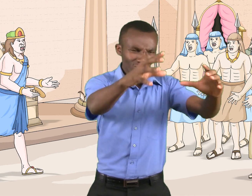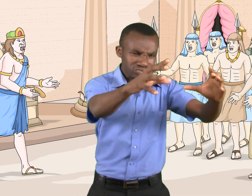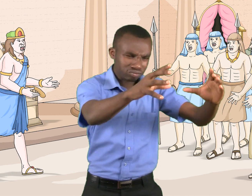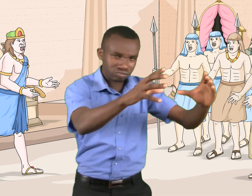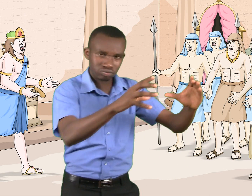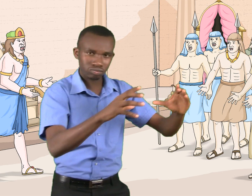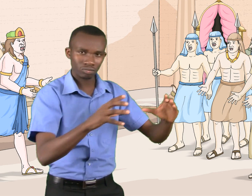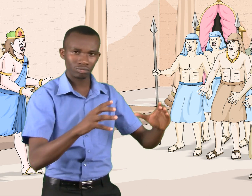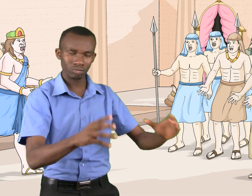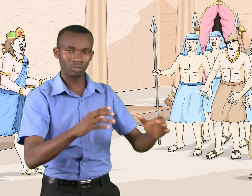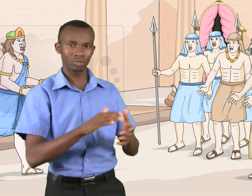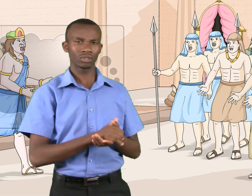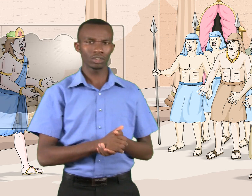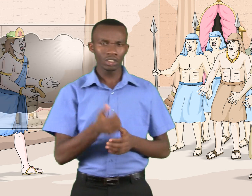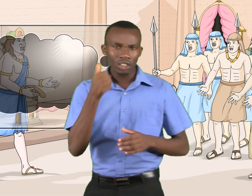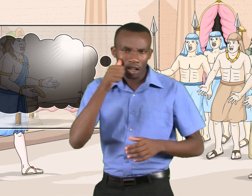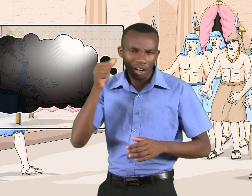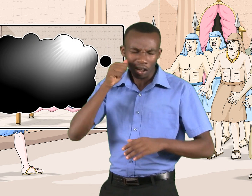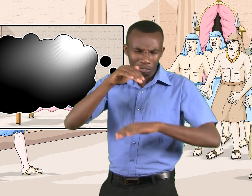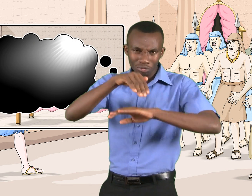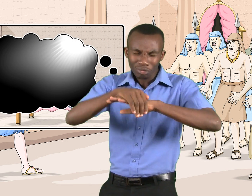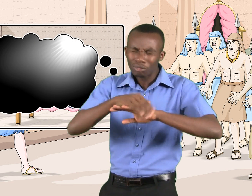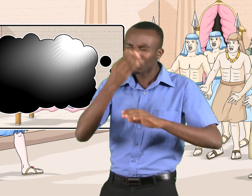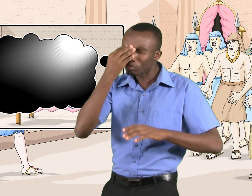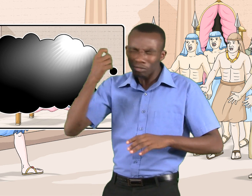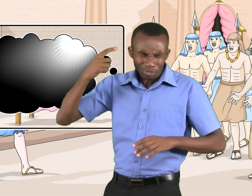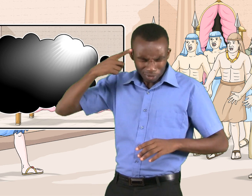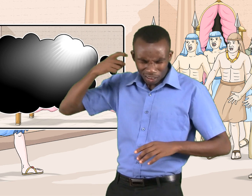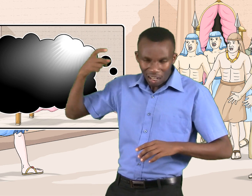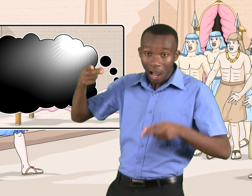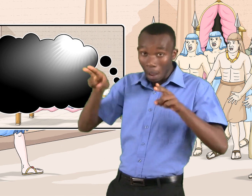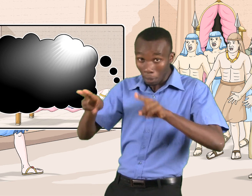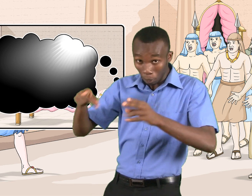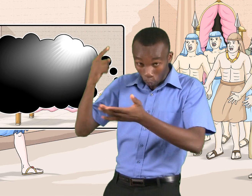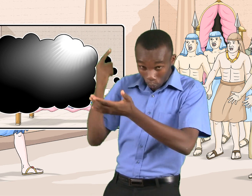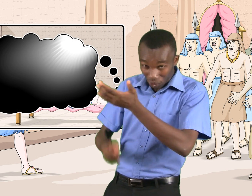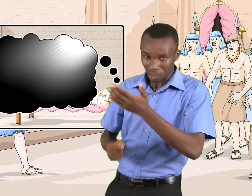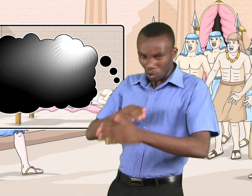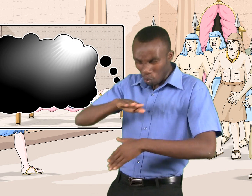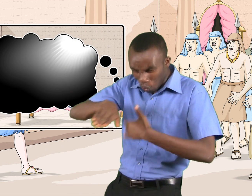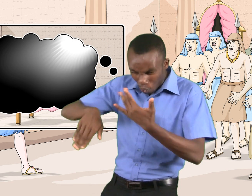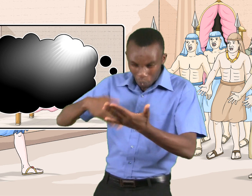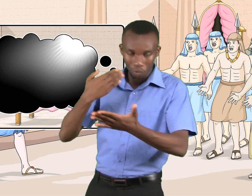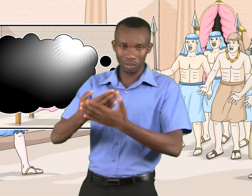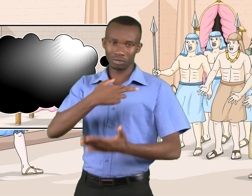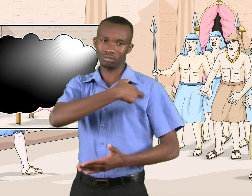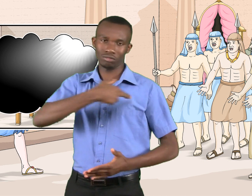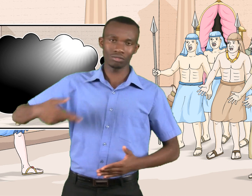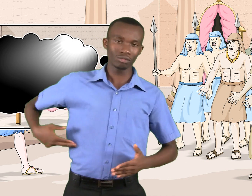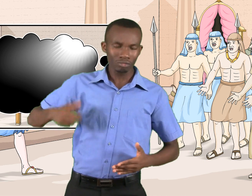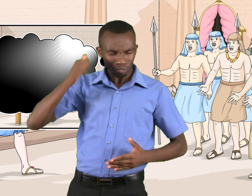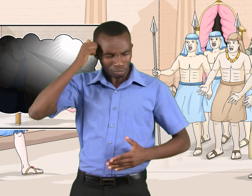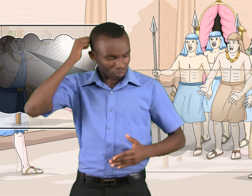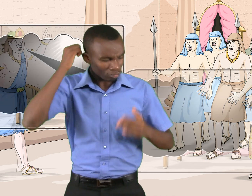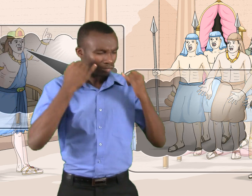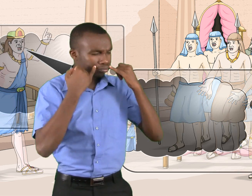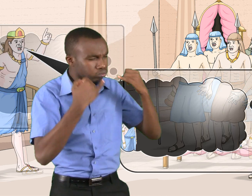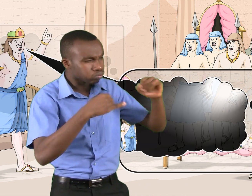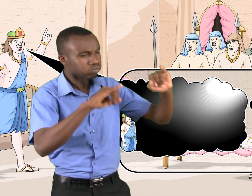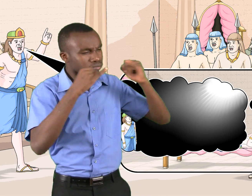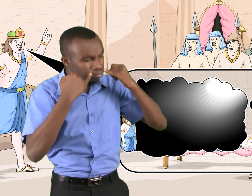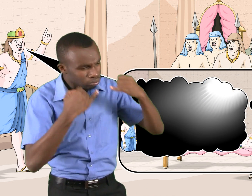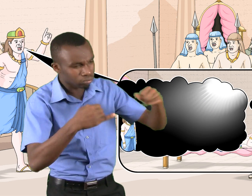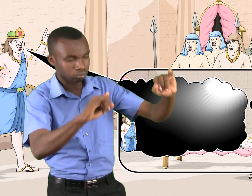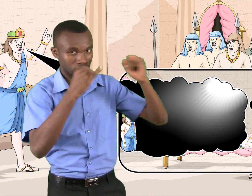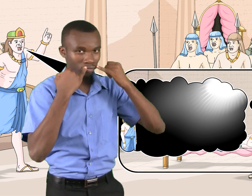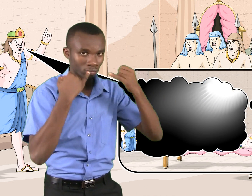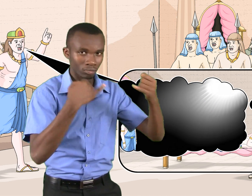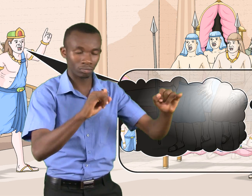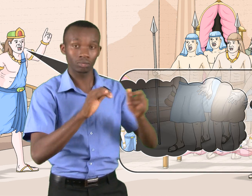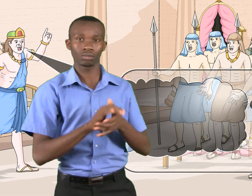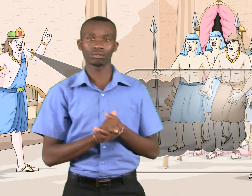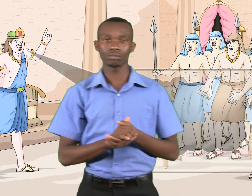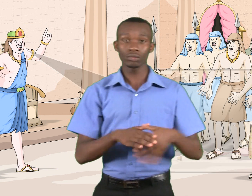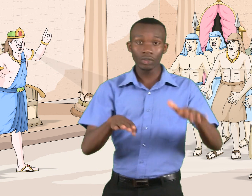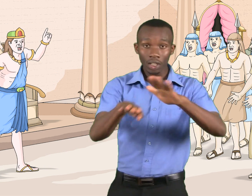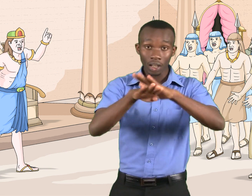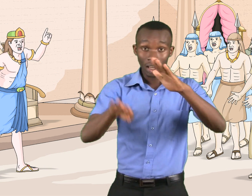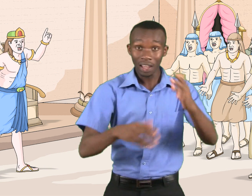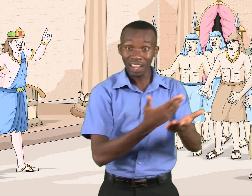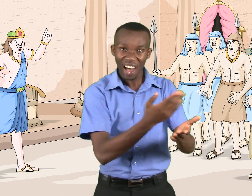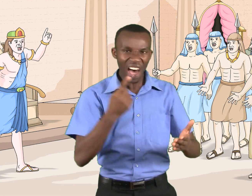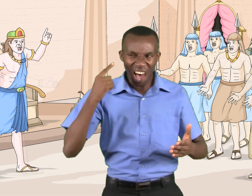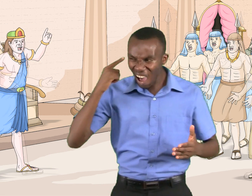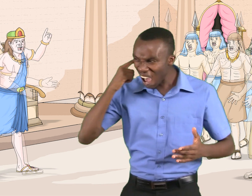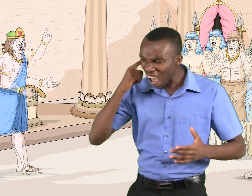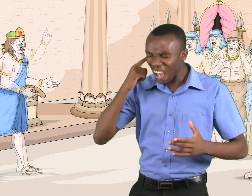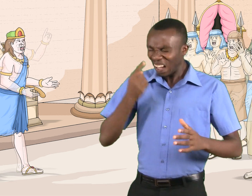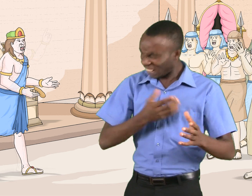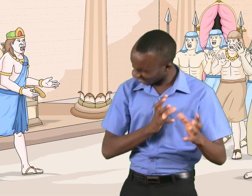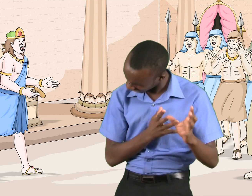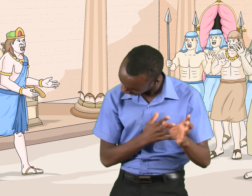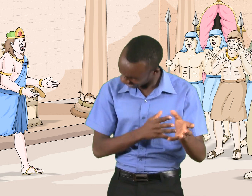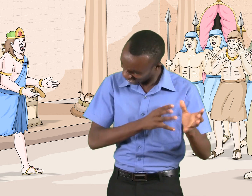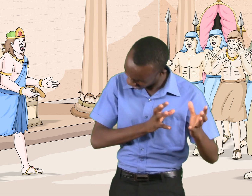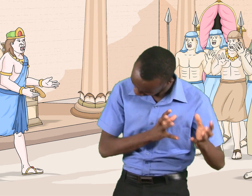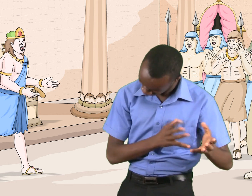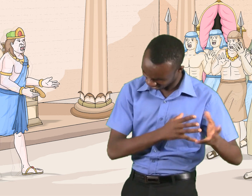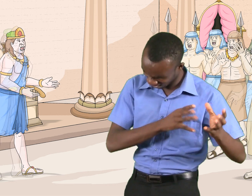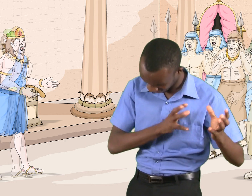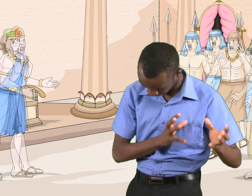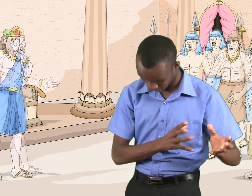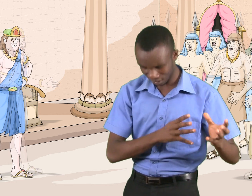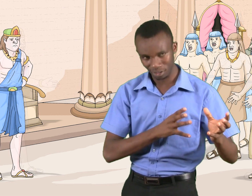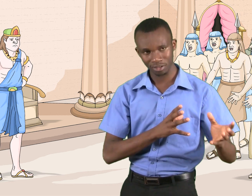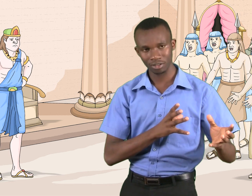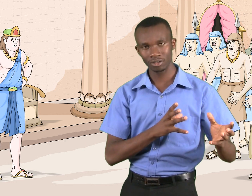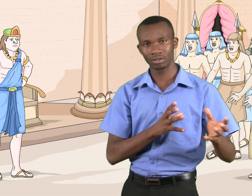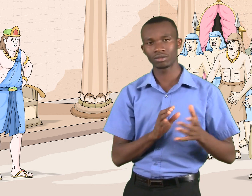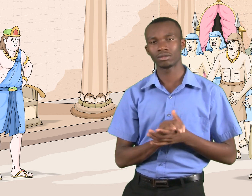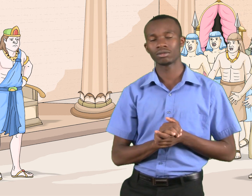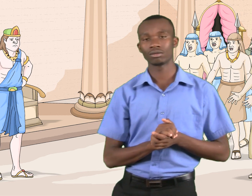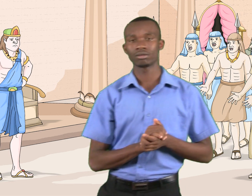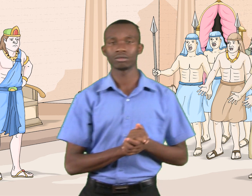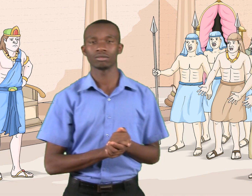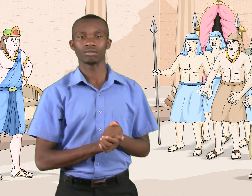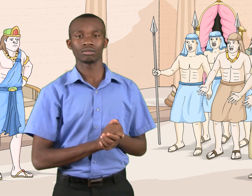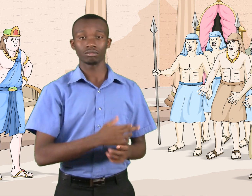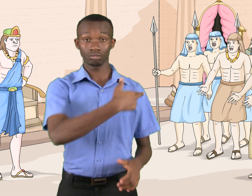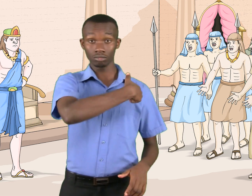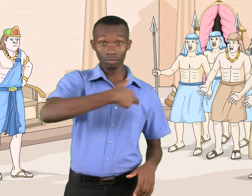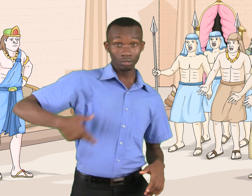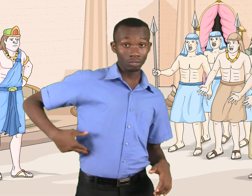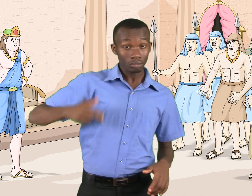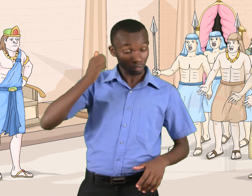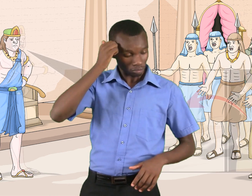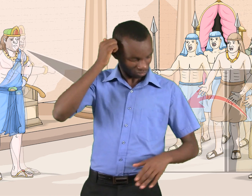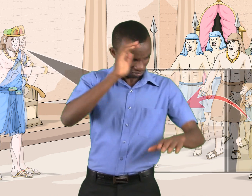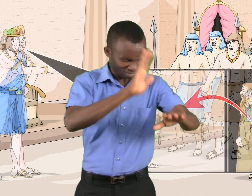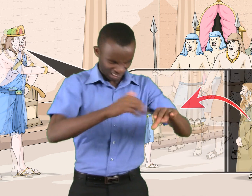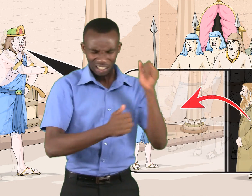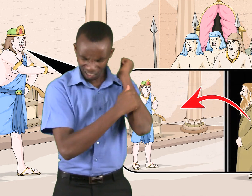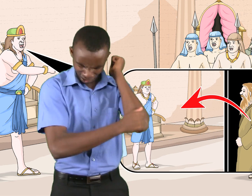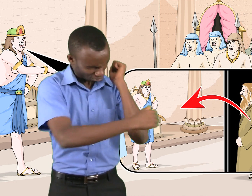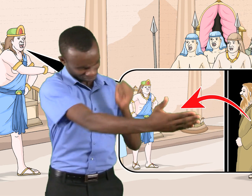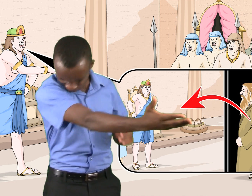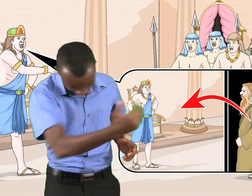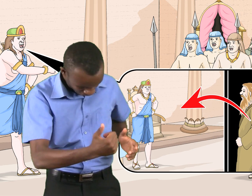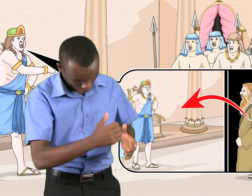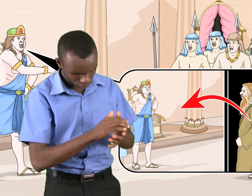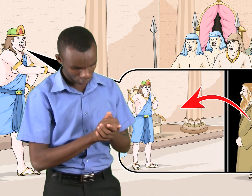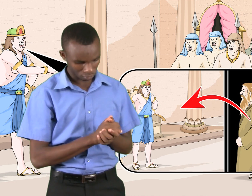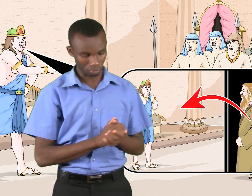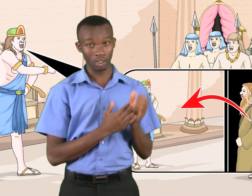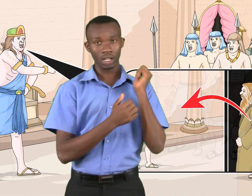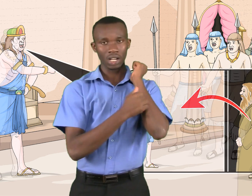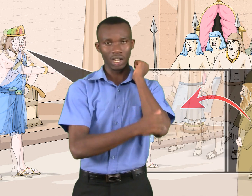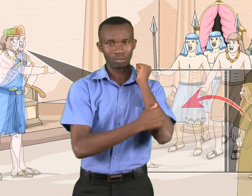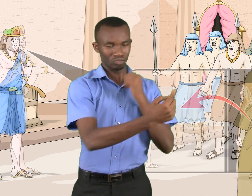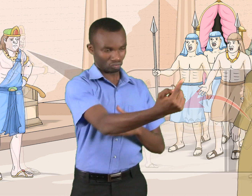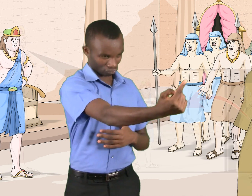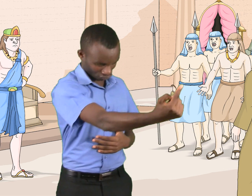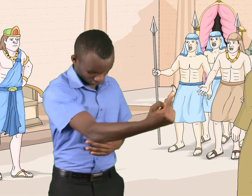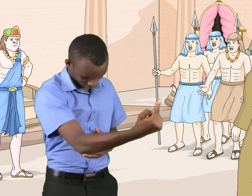and when he described to them all that had happened, the men were terrified. Then Abimelech called Abraham and asked, “What have you done to us?